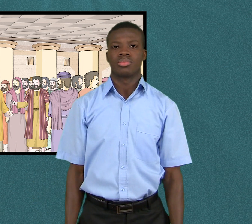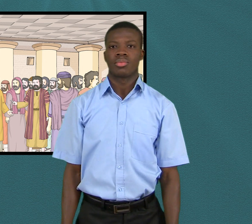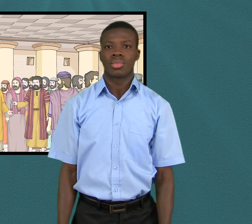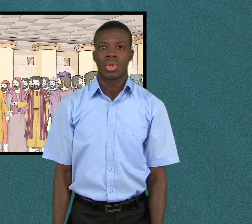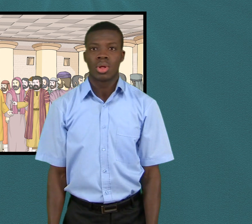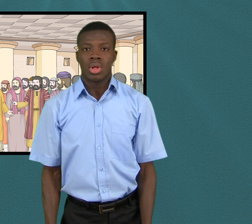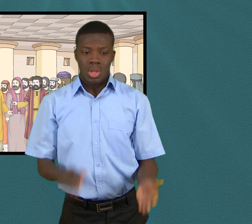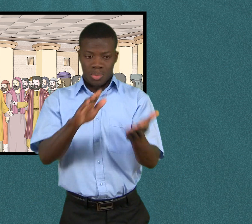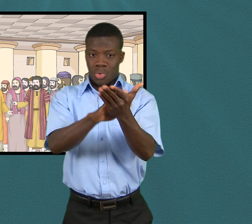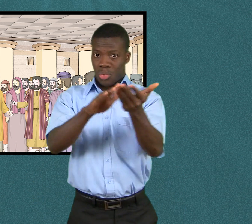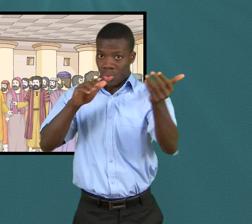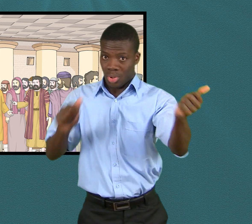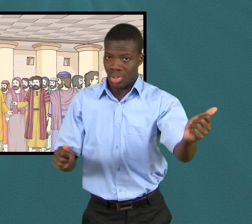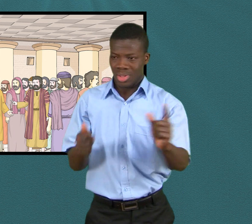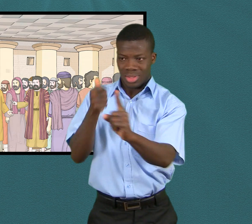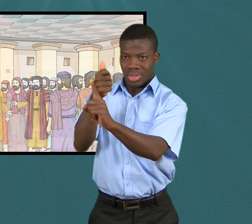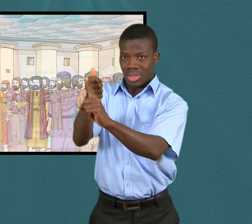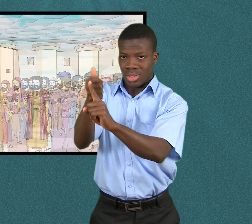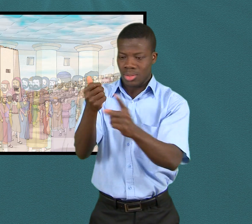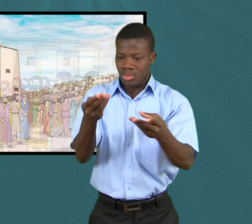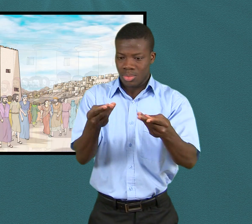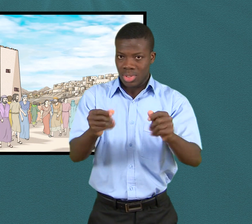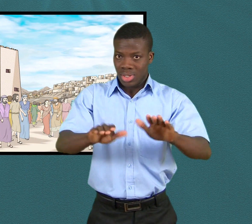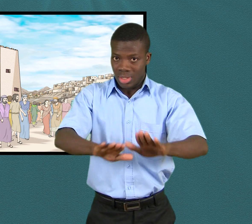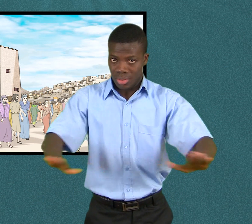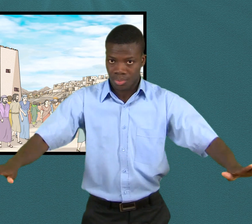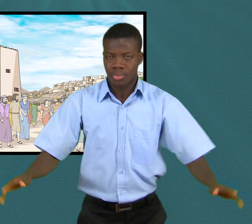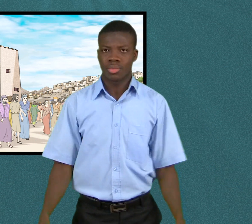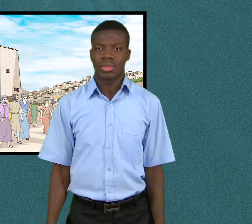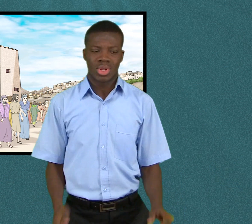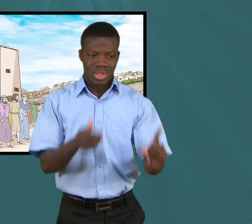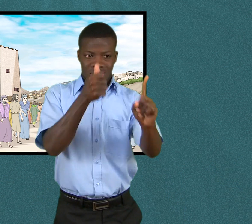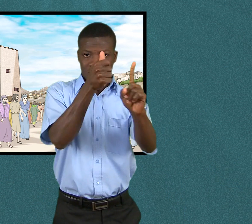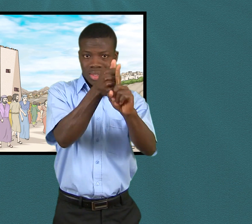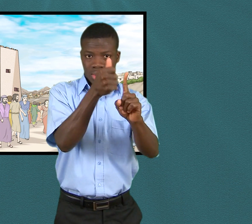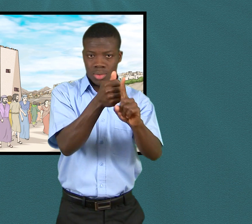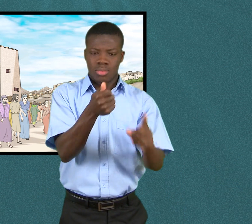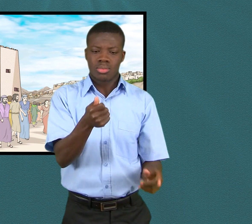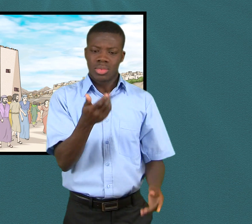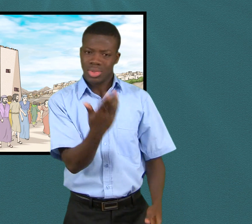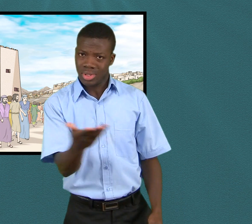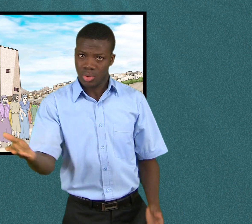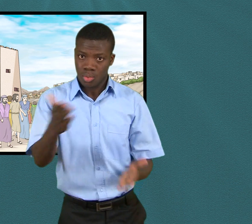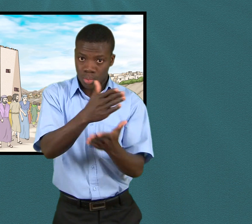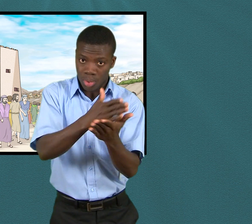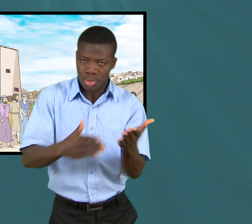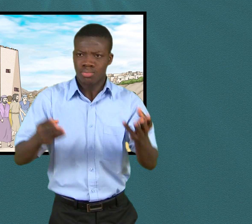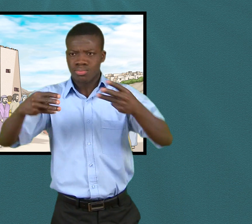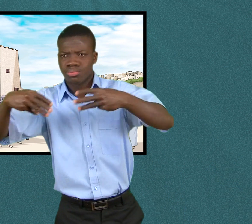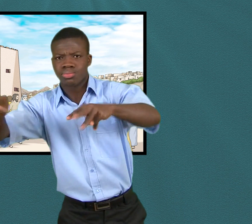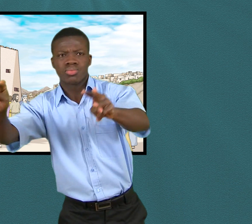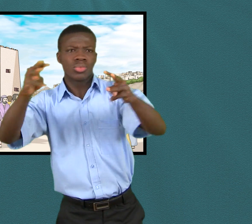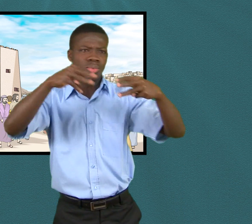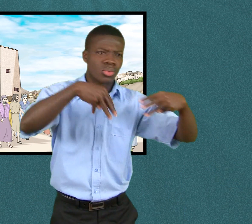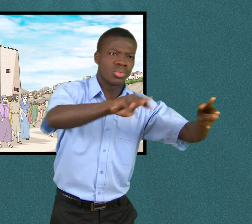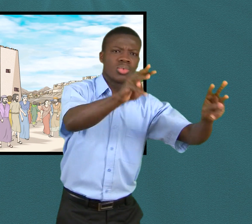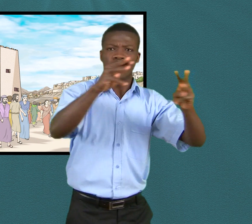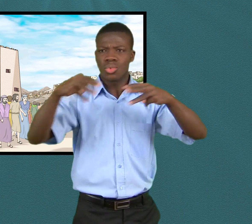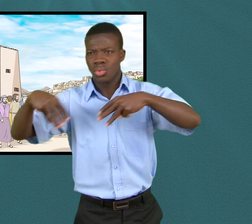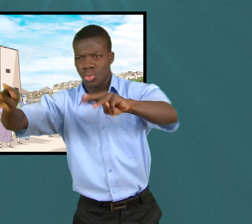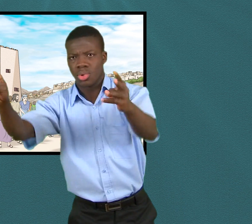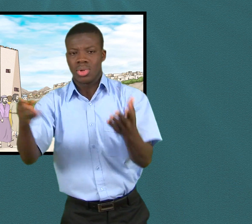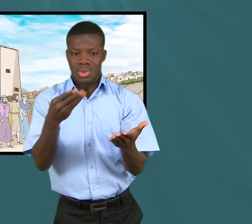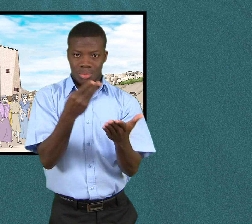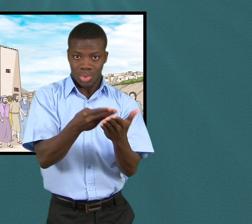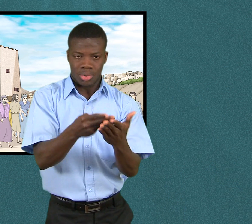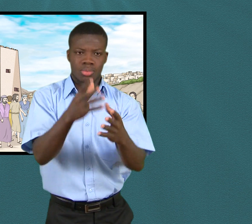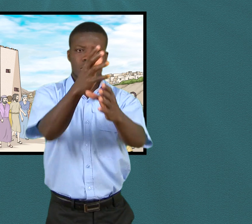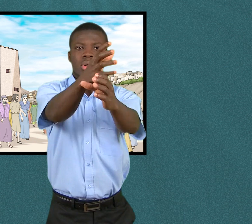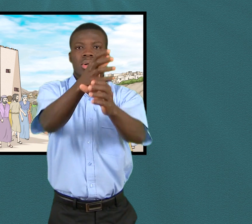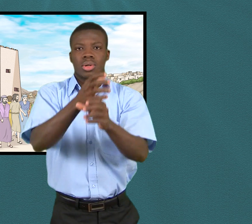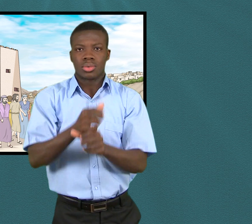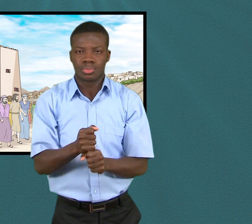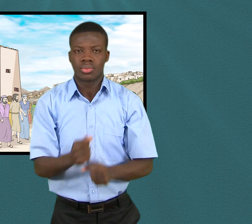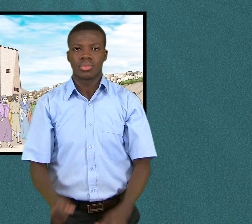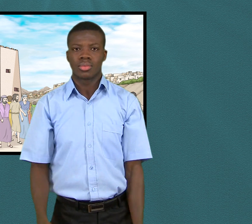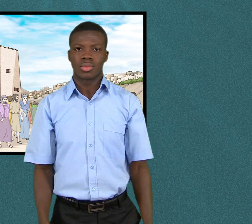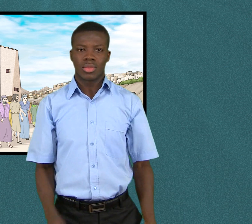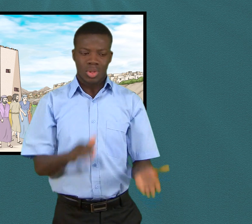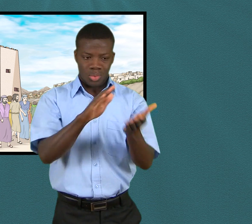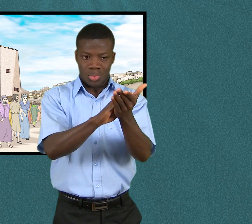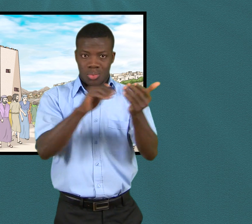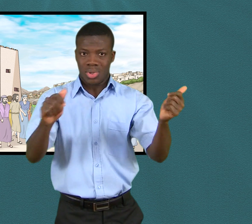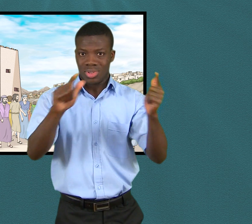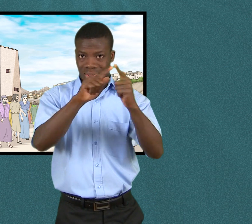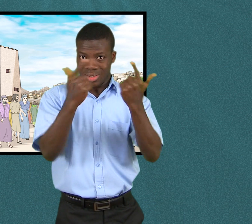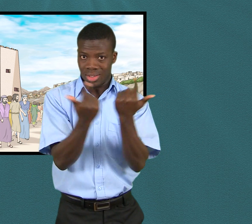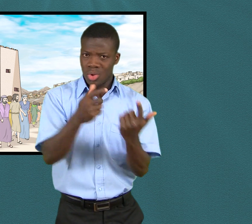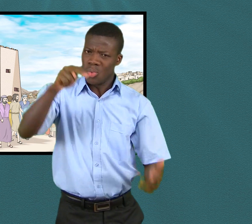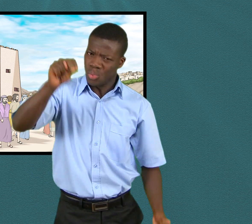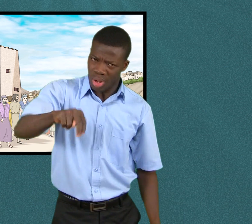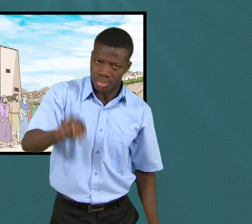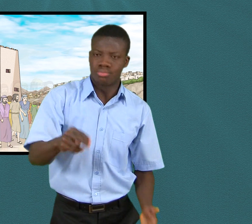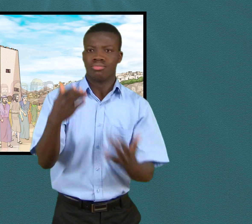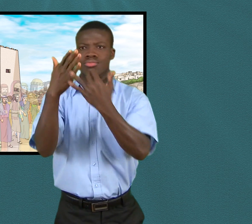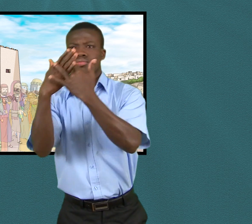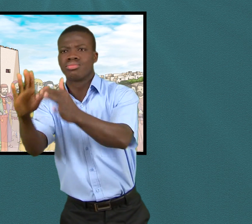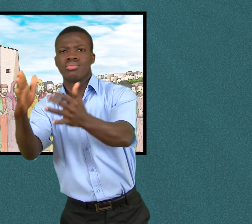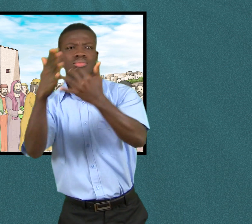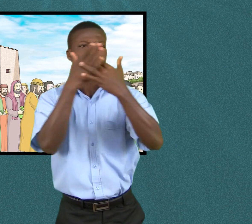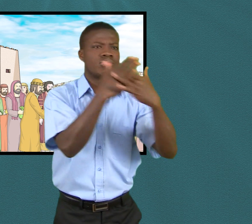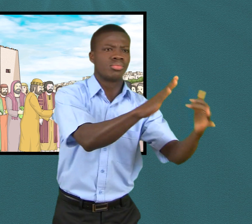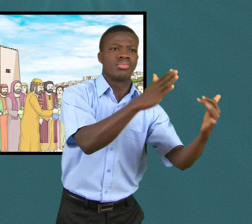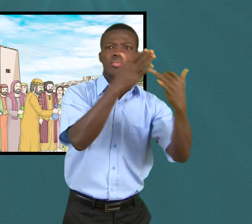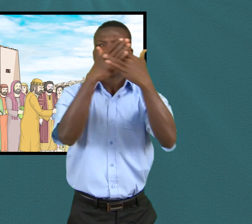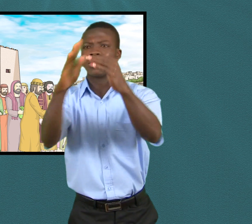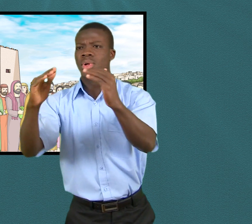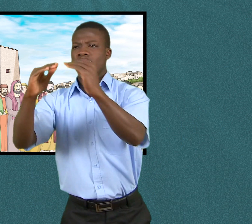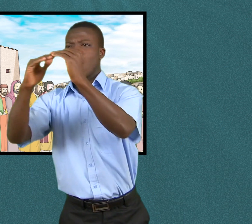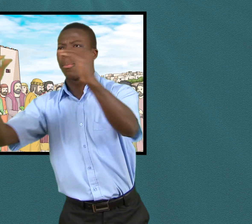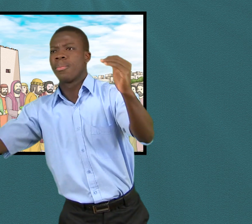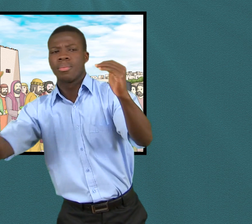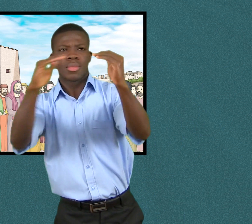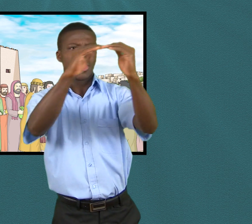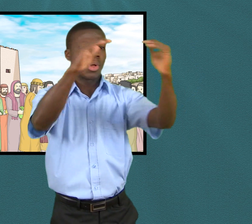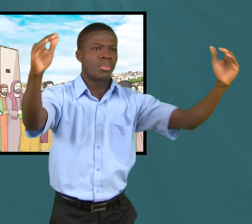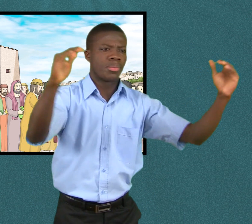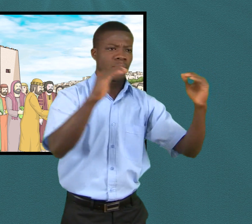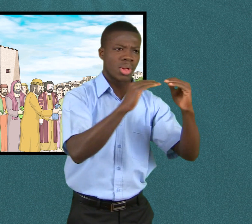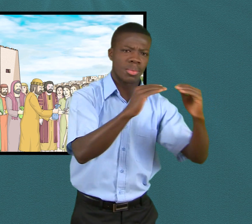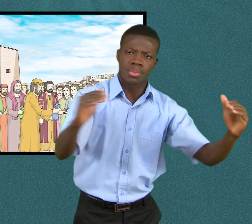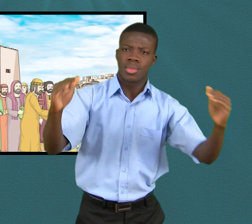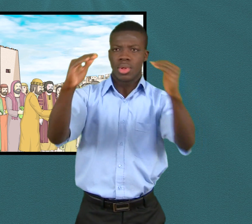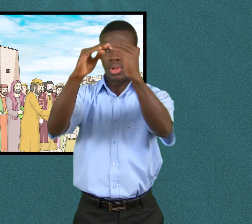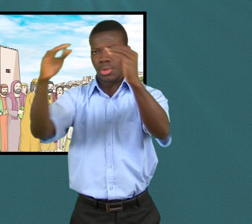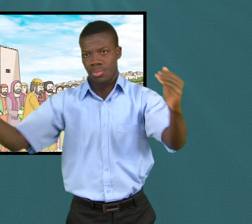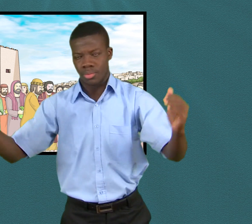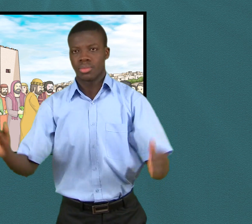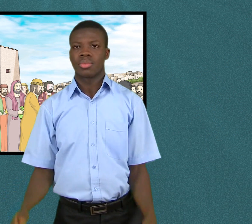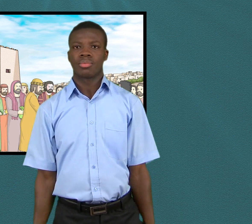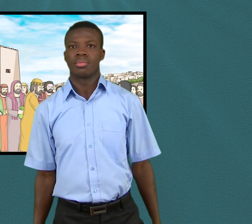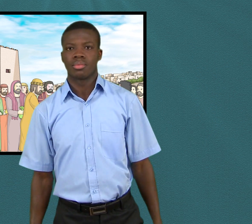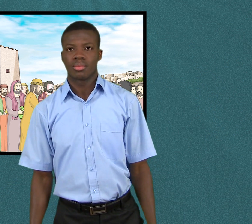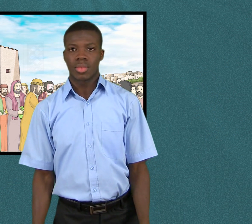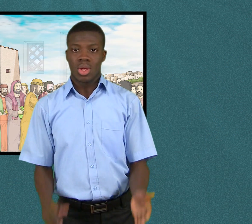Selling their possessions and goods, they shared with anyone who was in need.